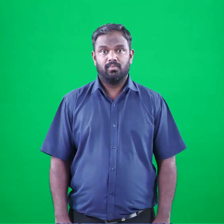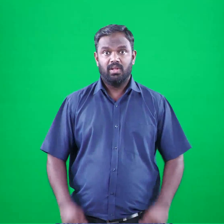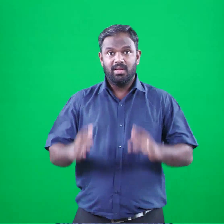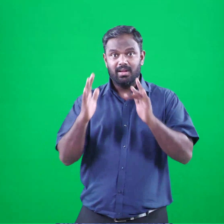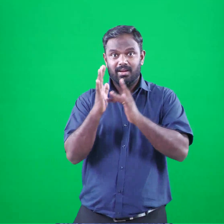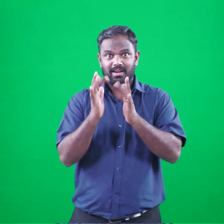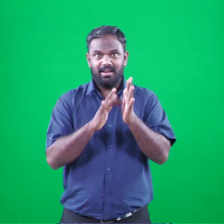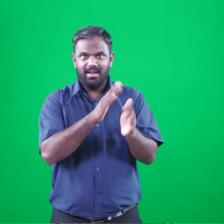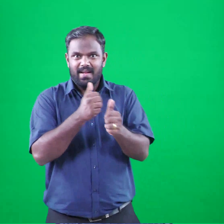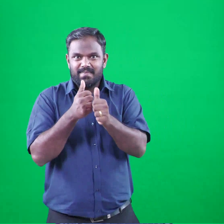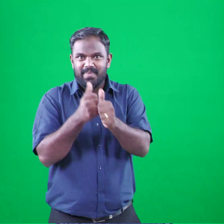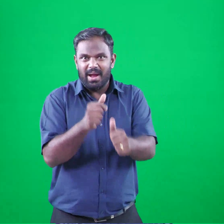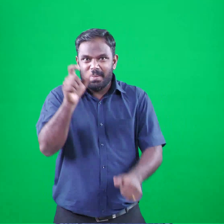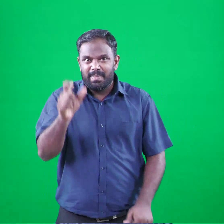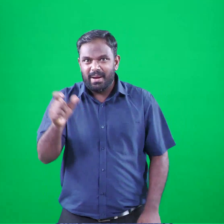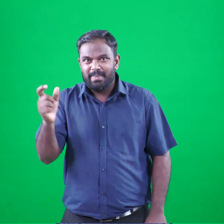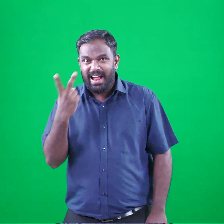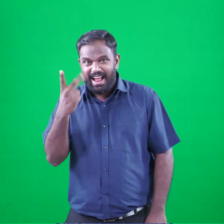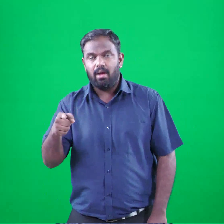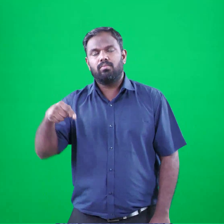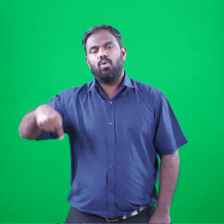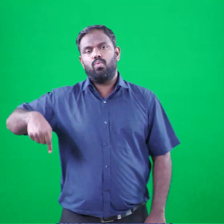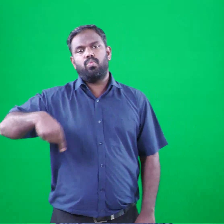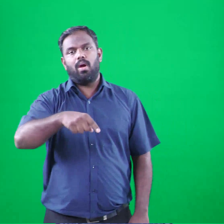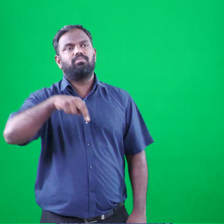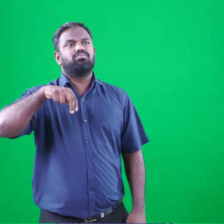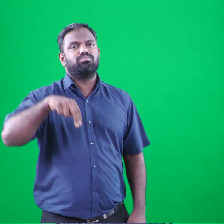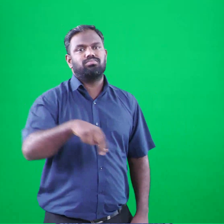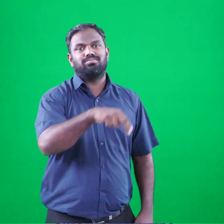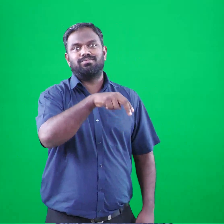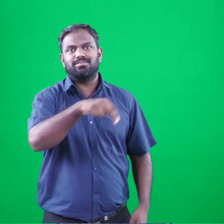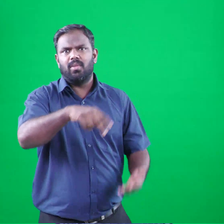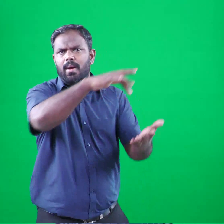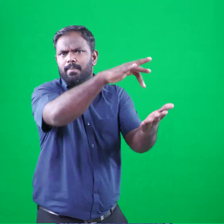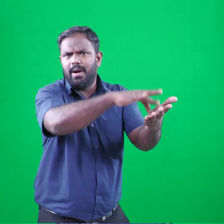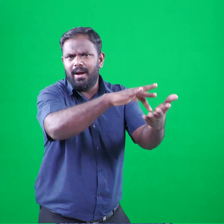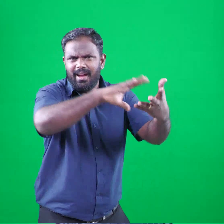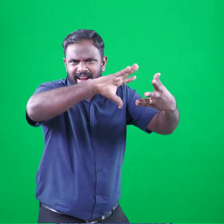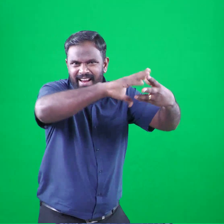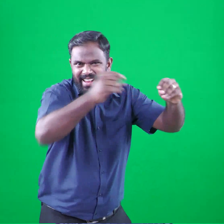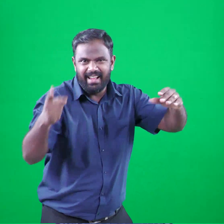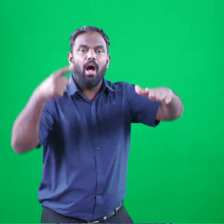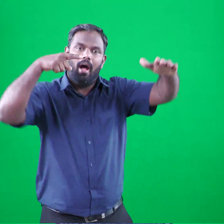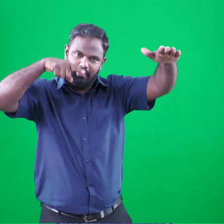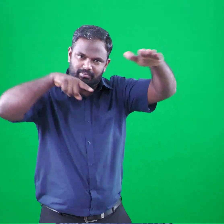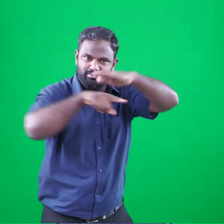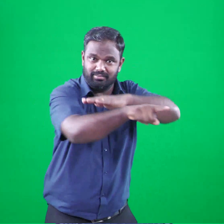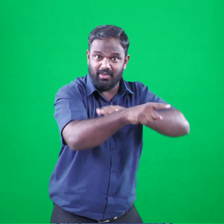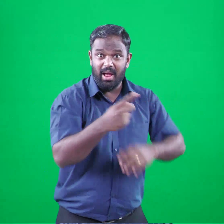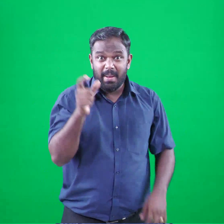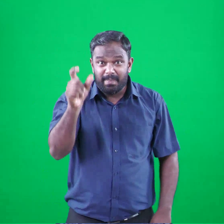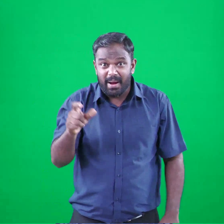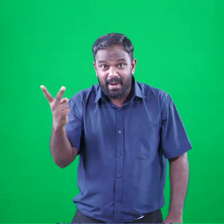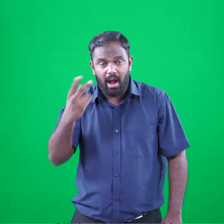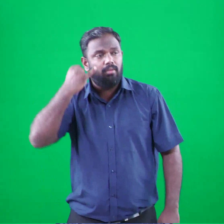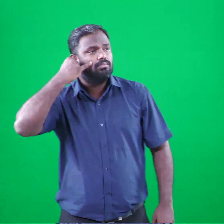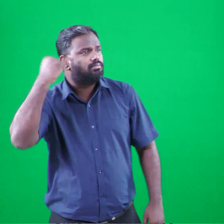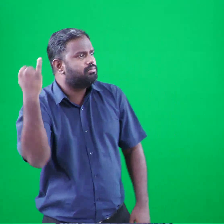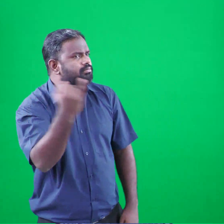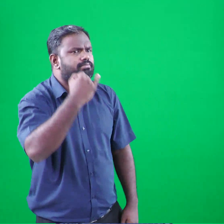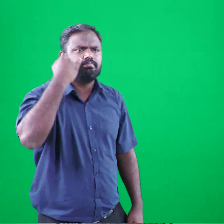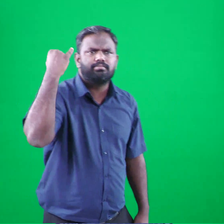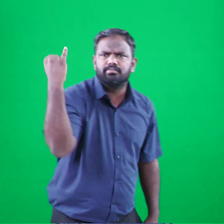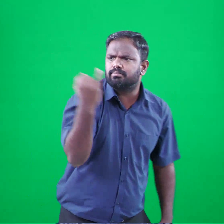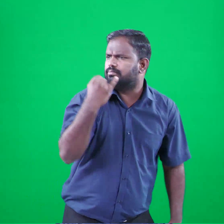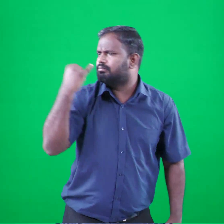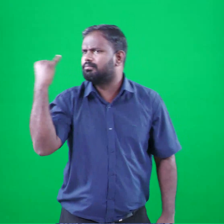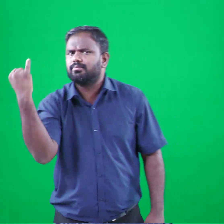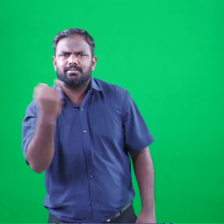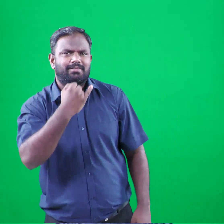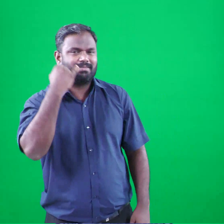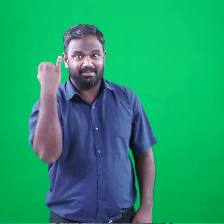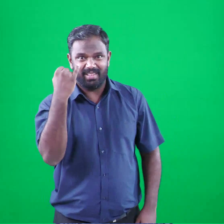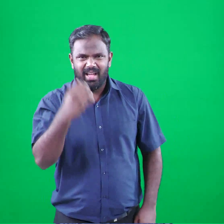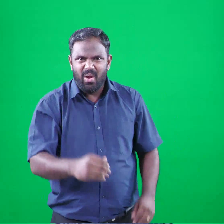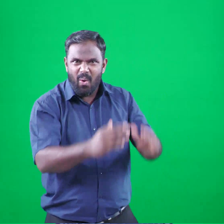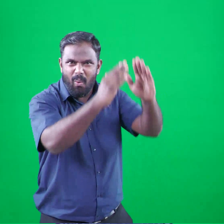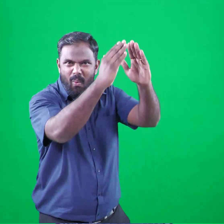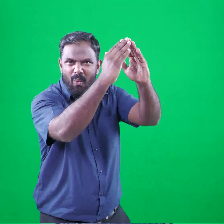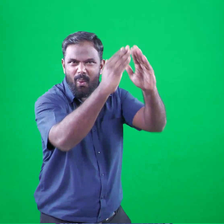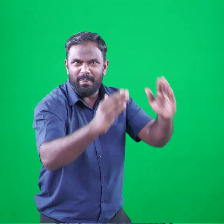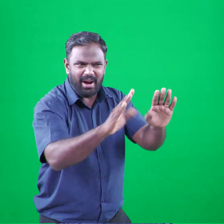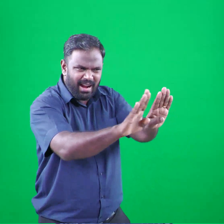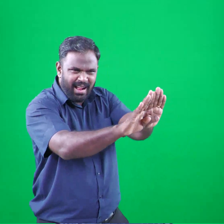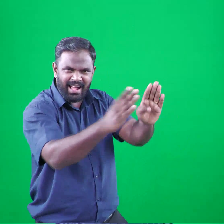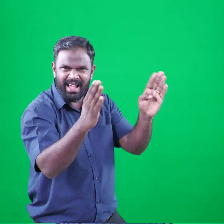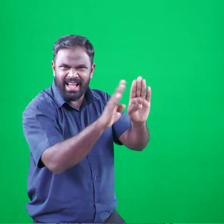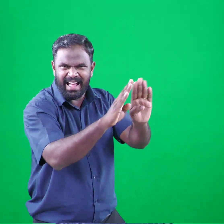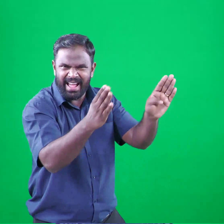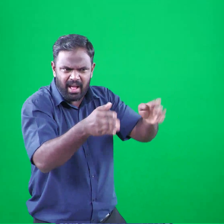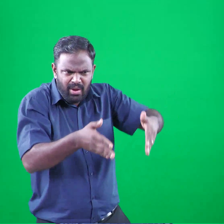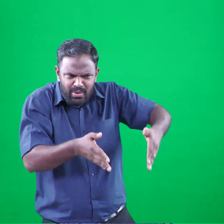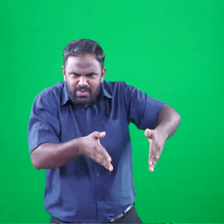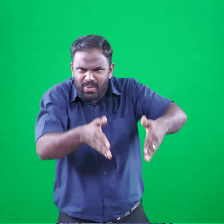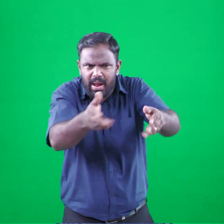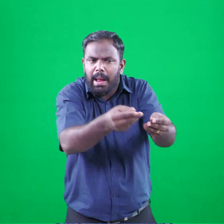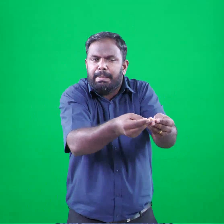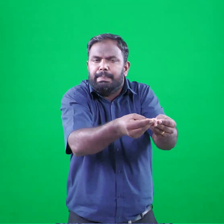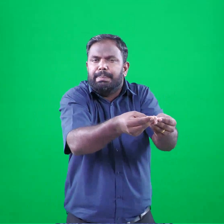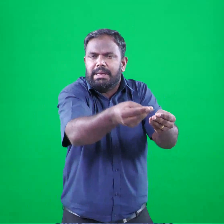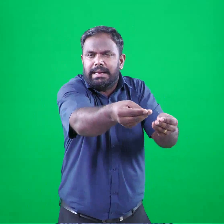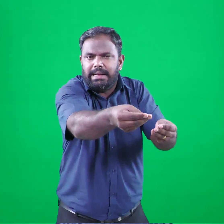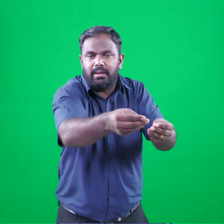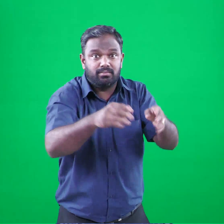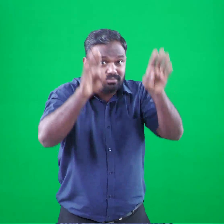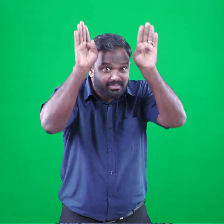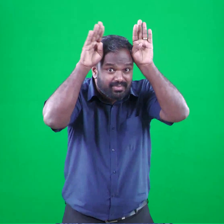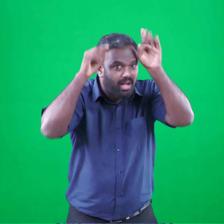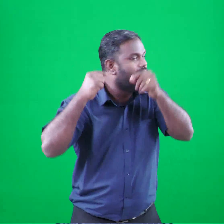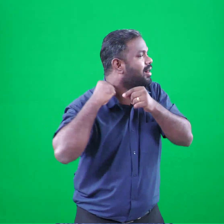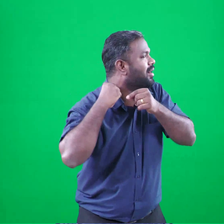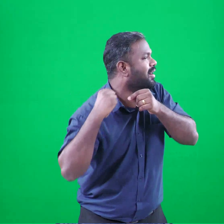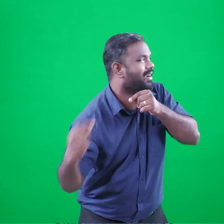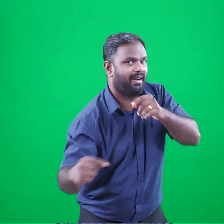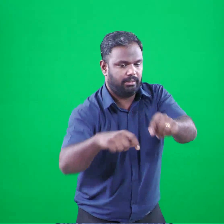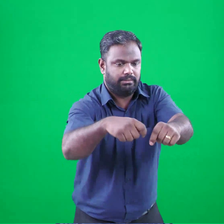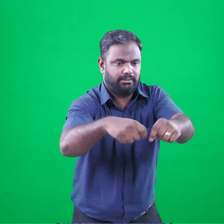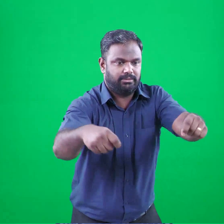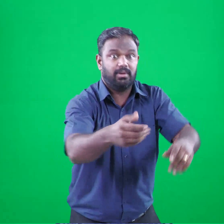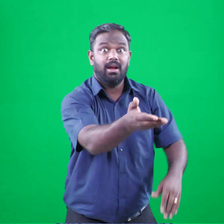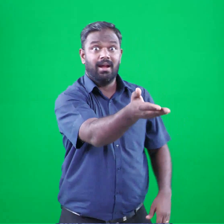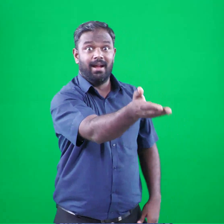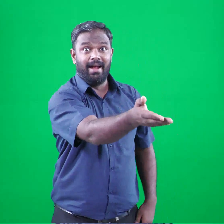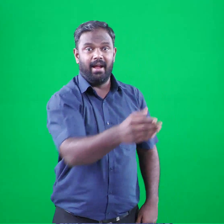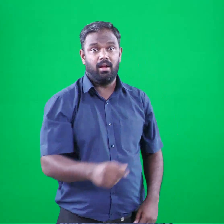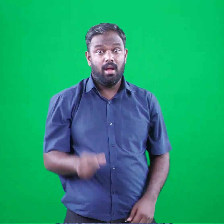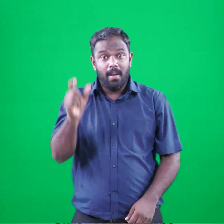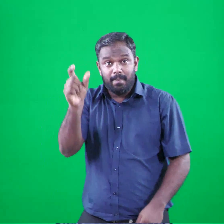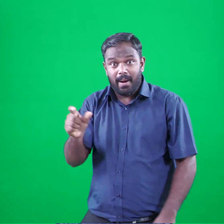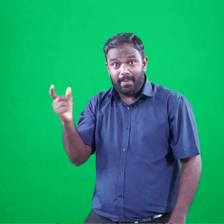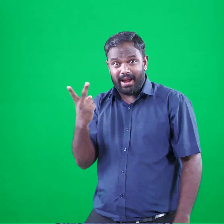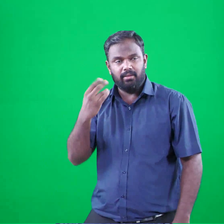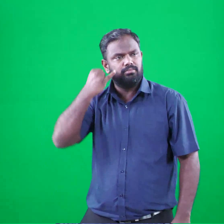So they went and found the colt outside in the street, tied at a doorway.